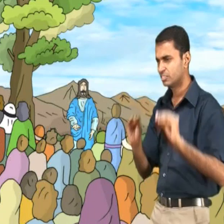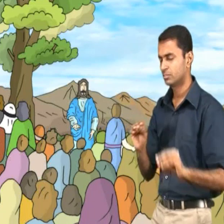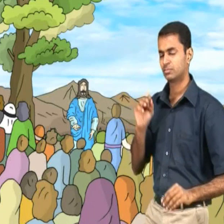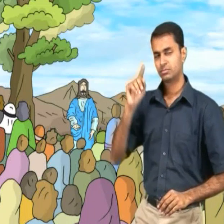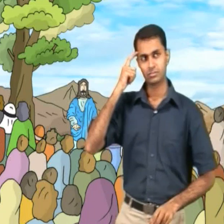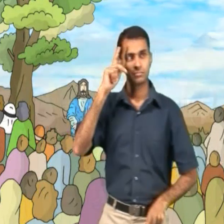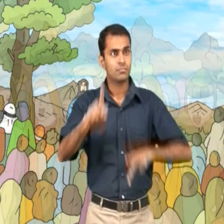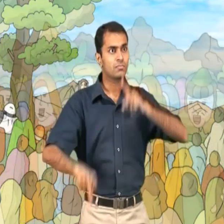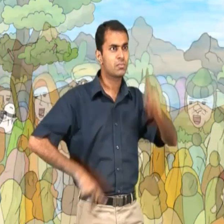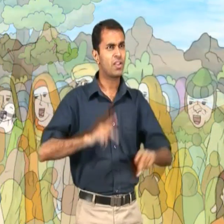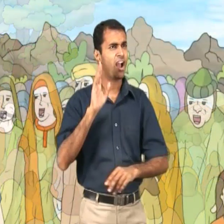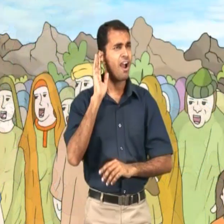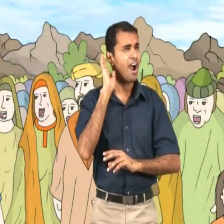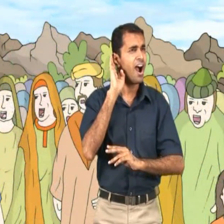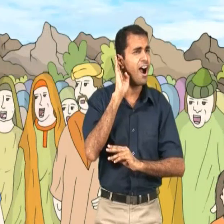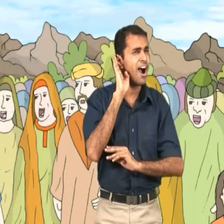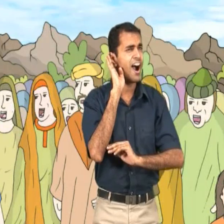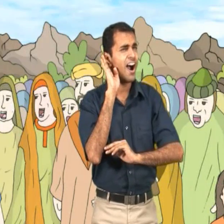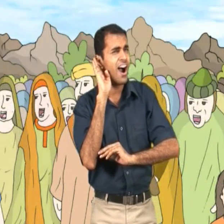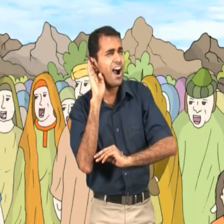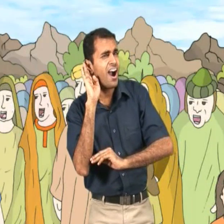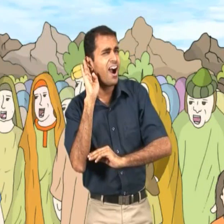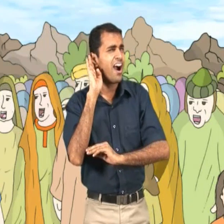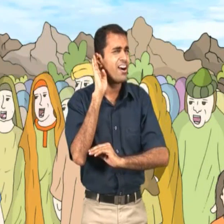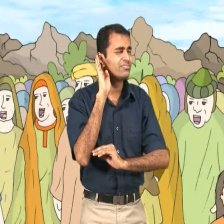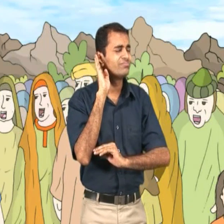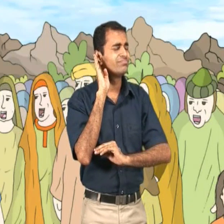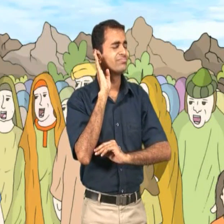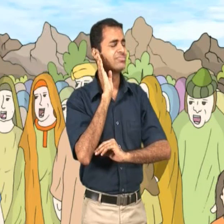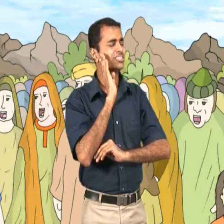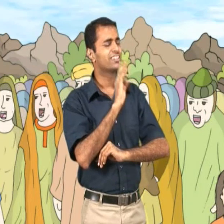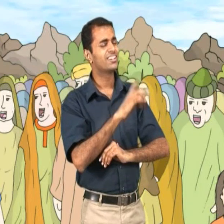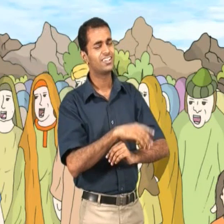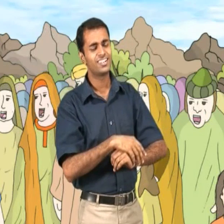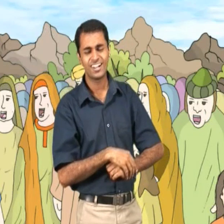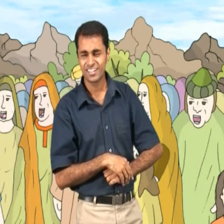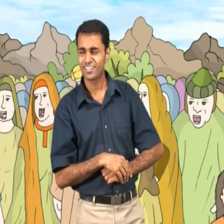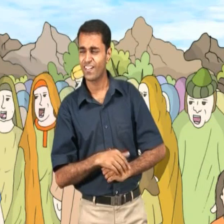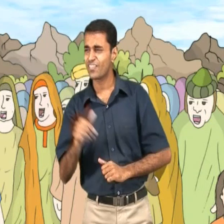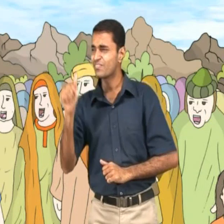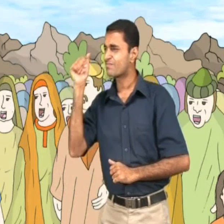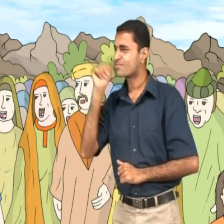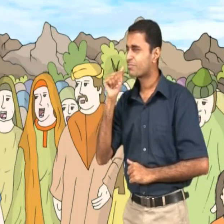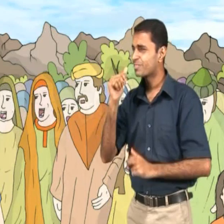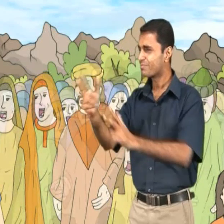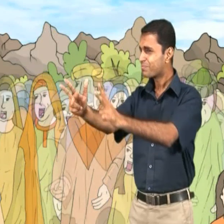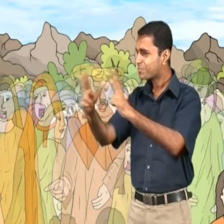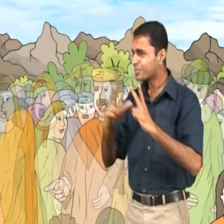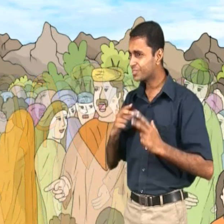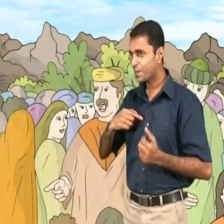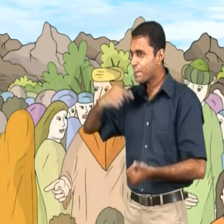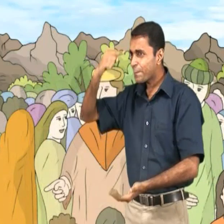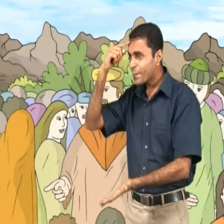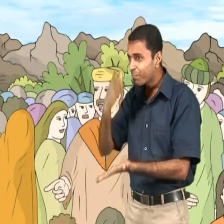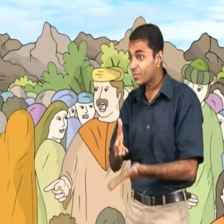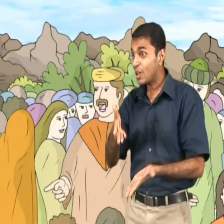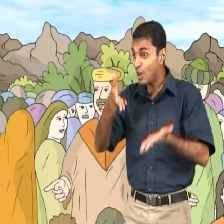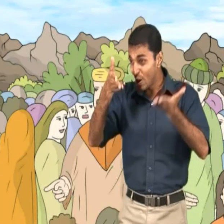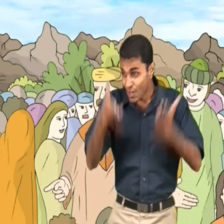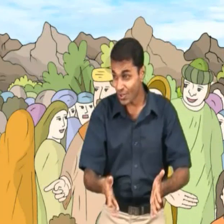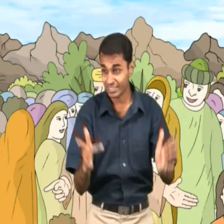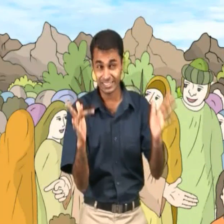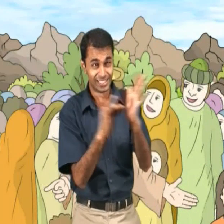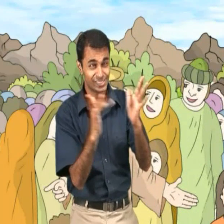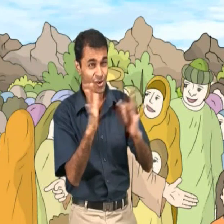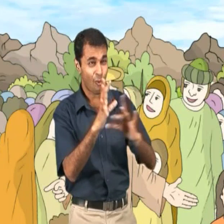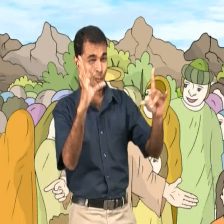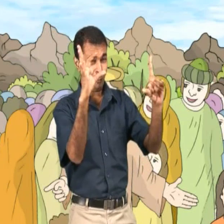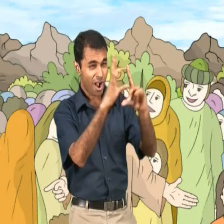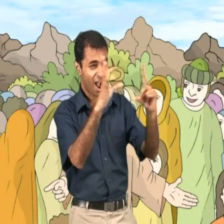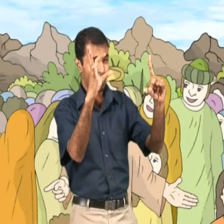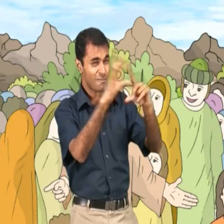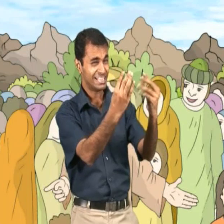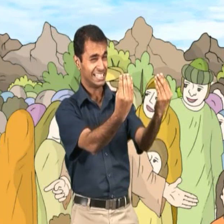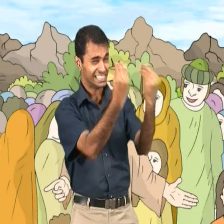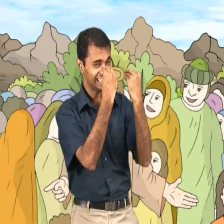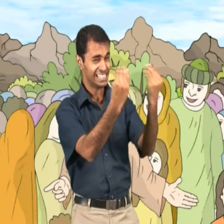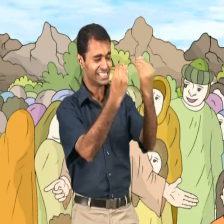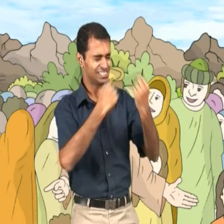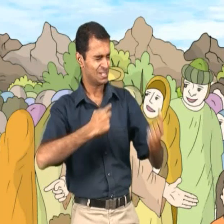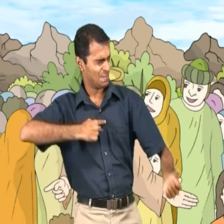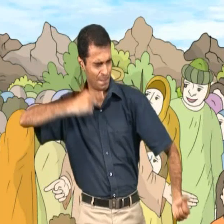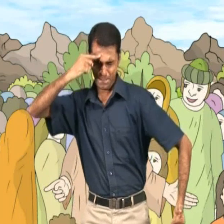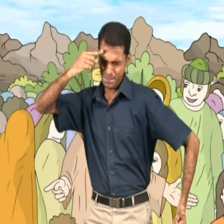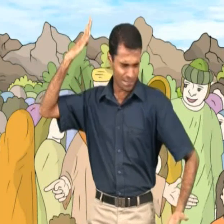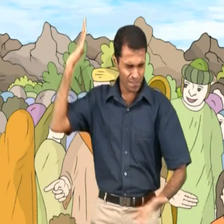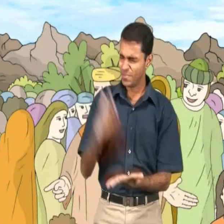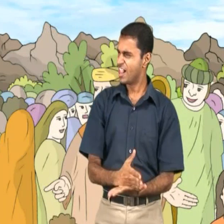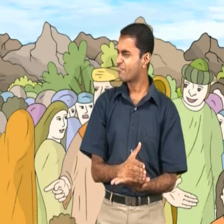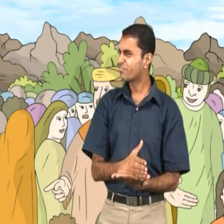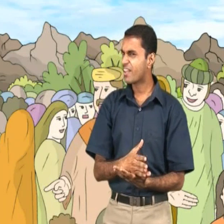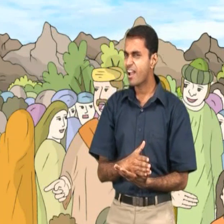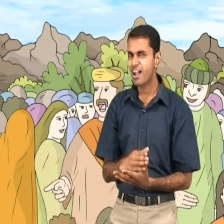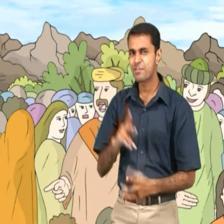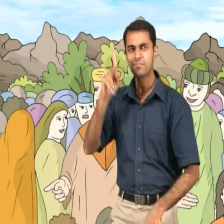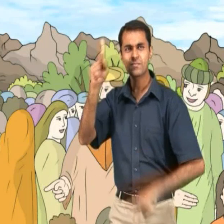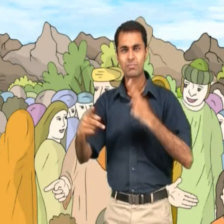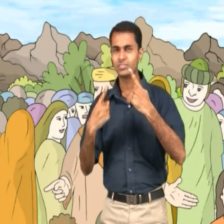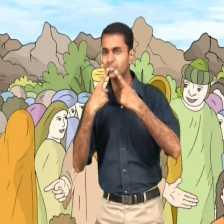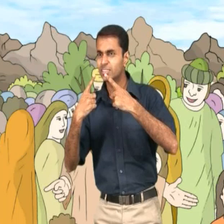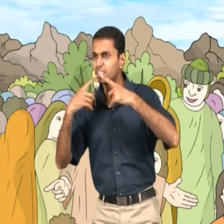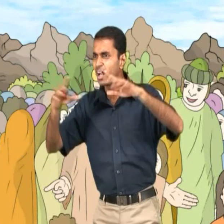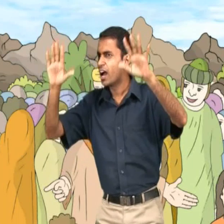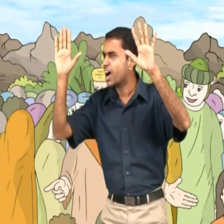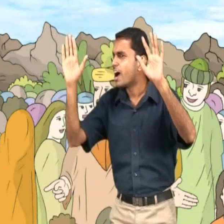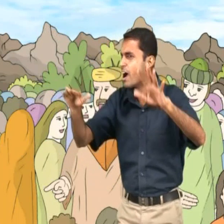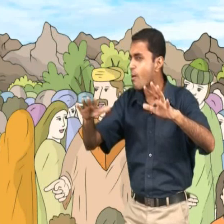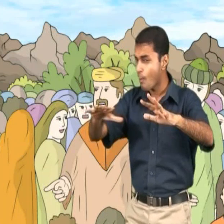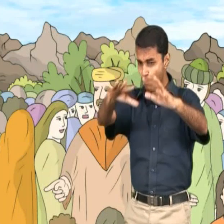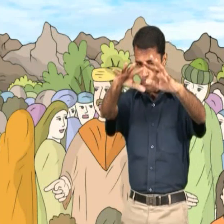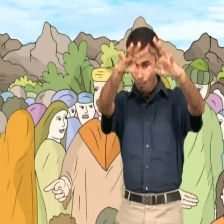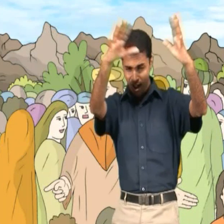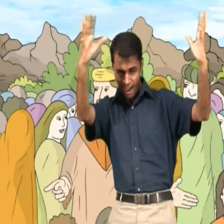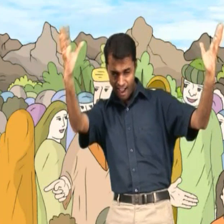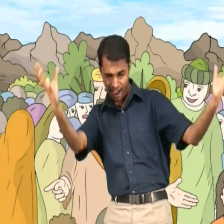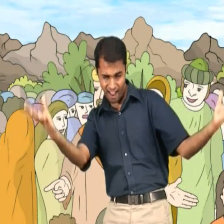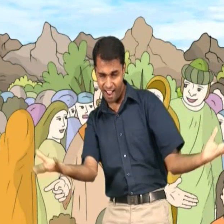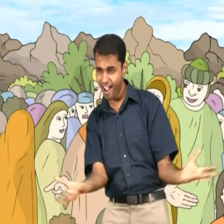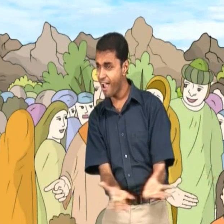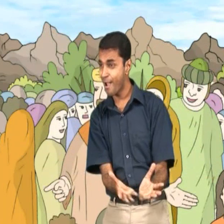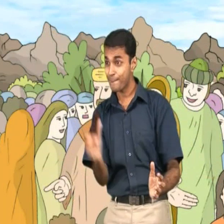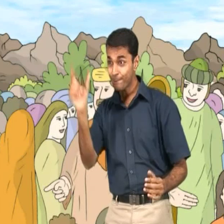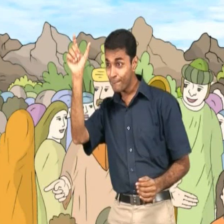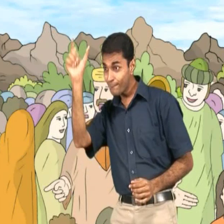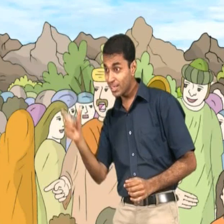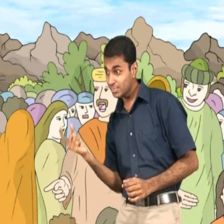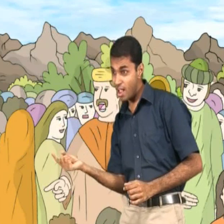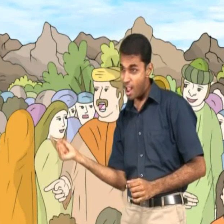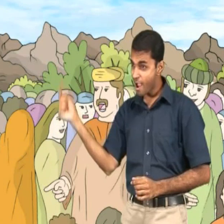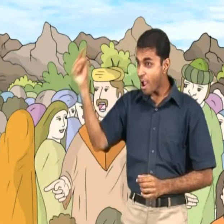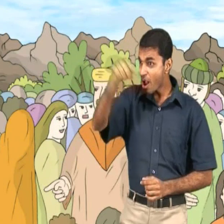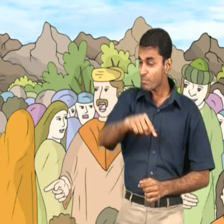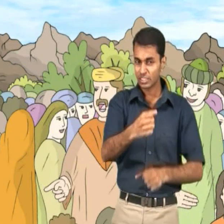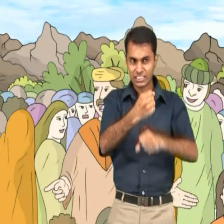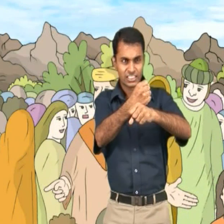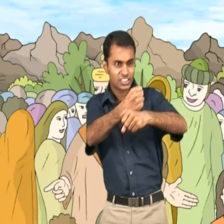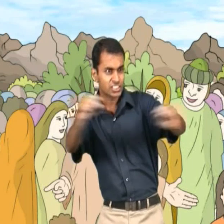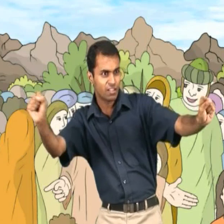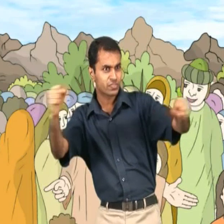They said to the woman, “We now believe not only because of your words;